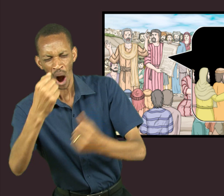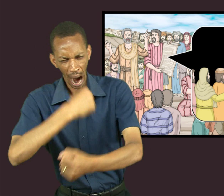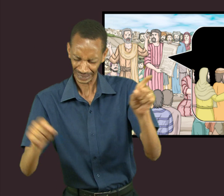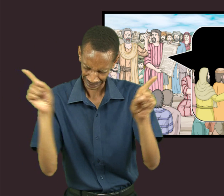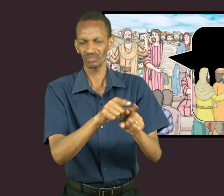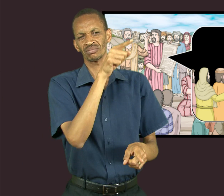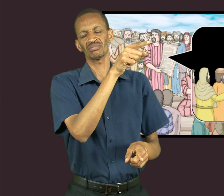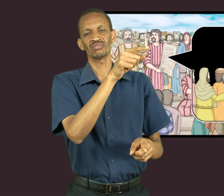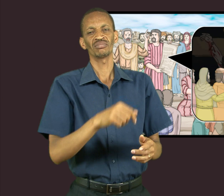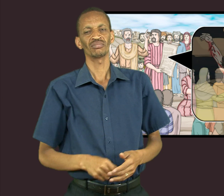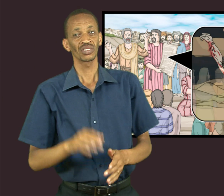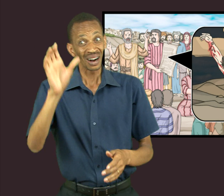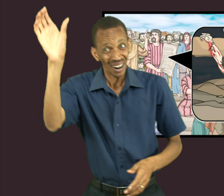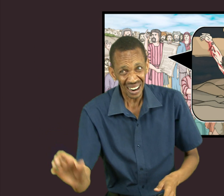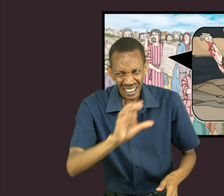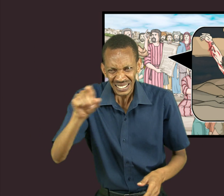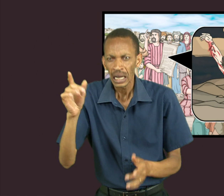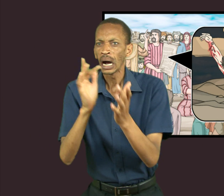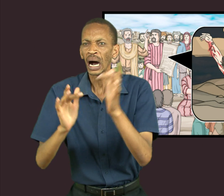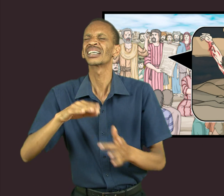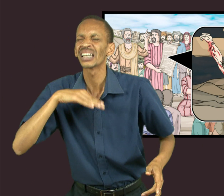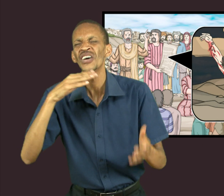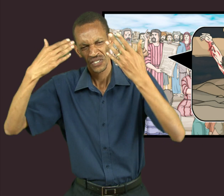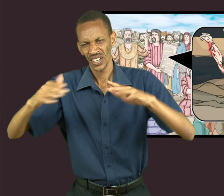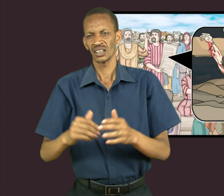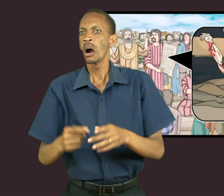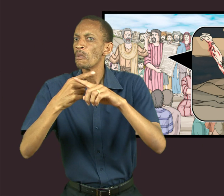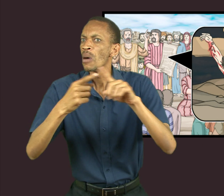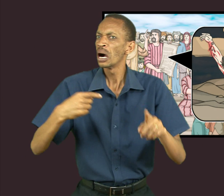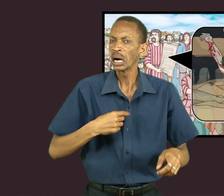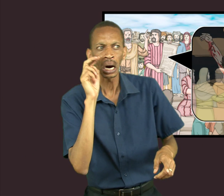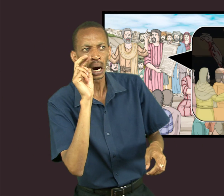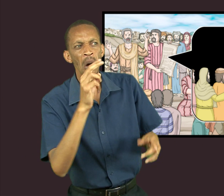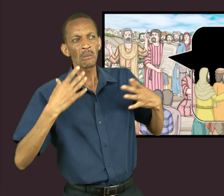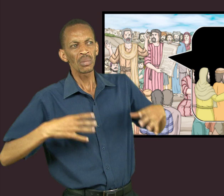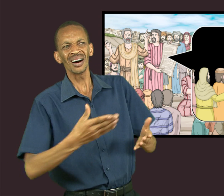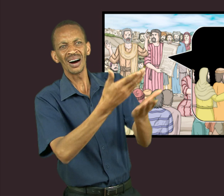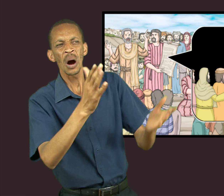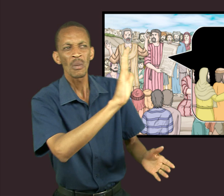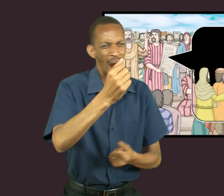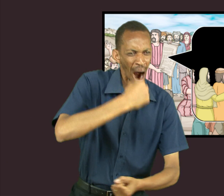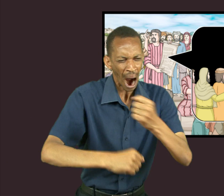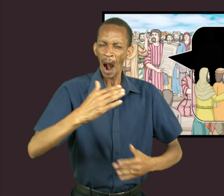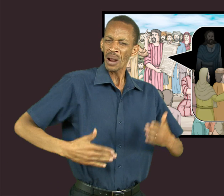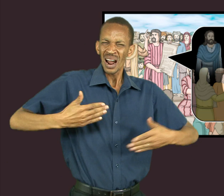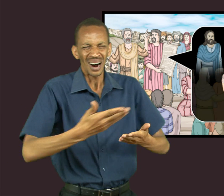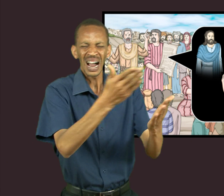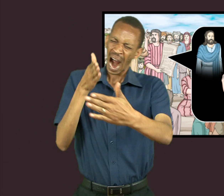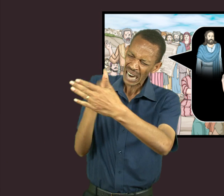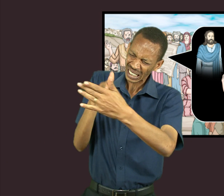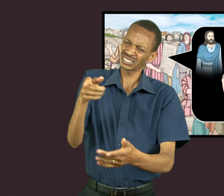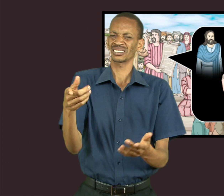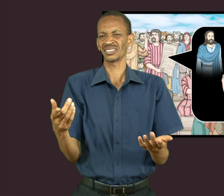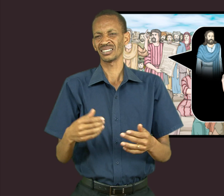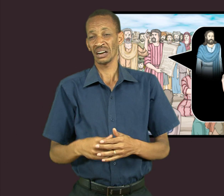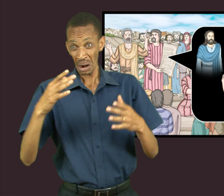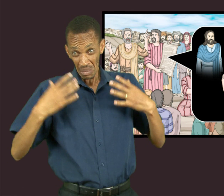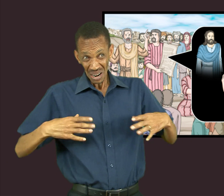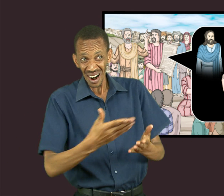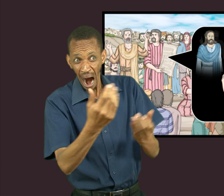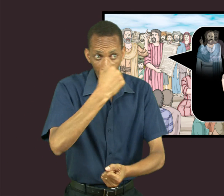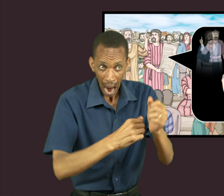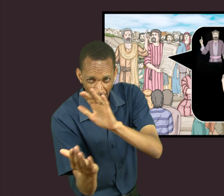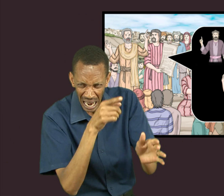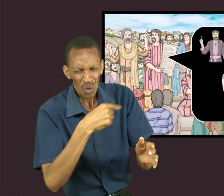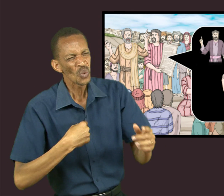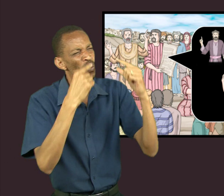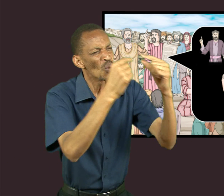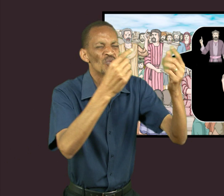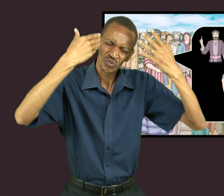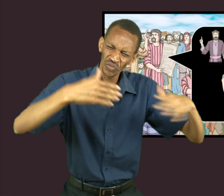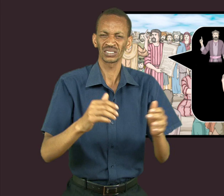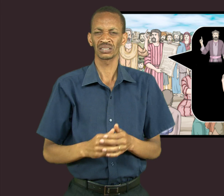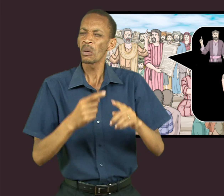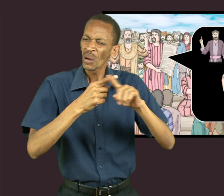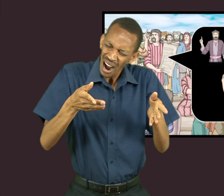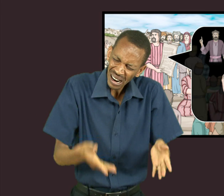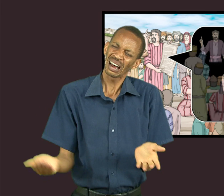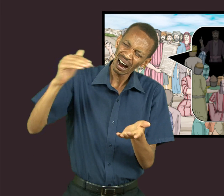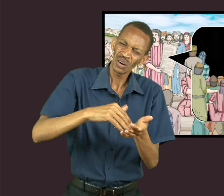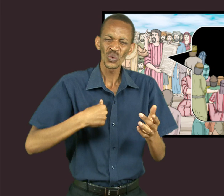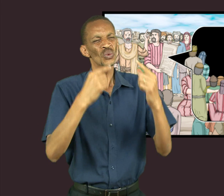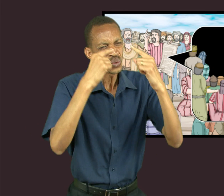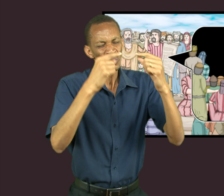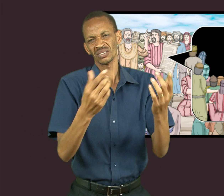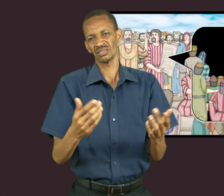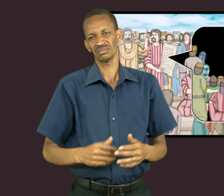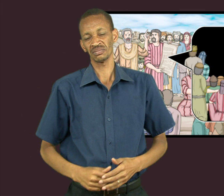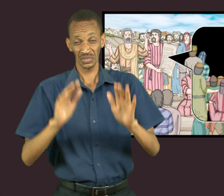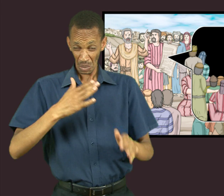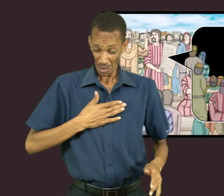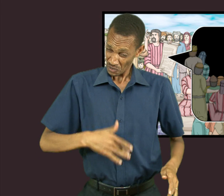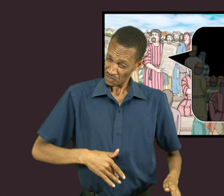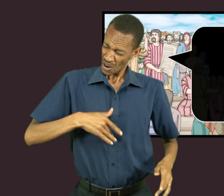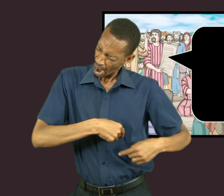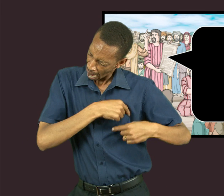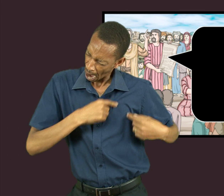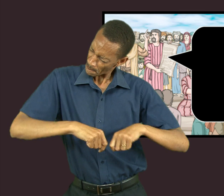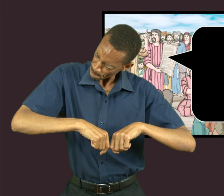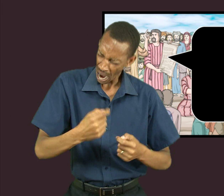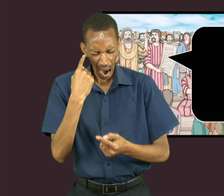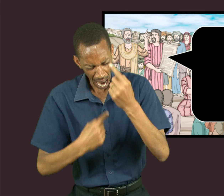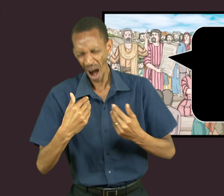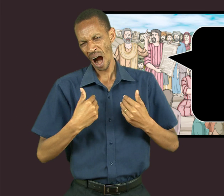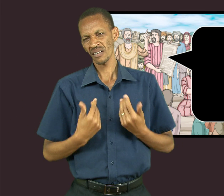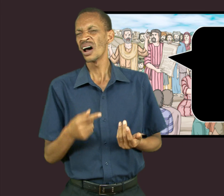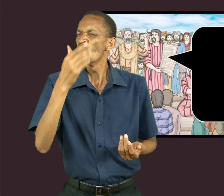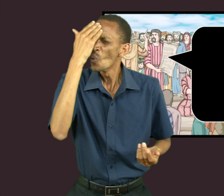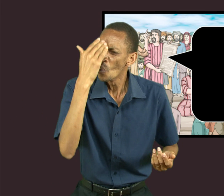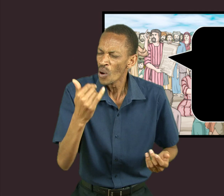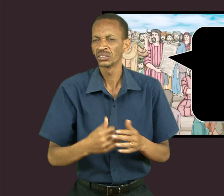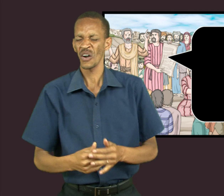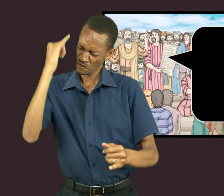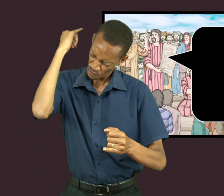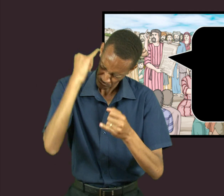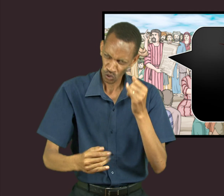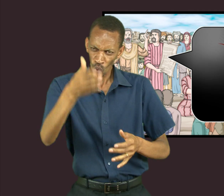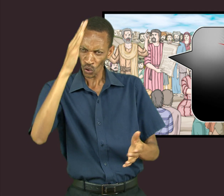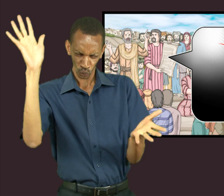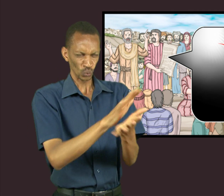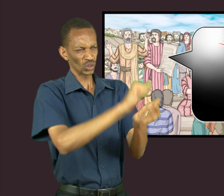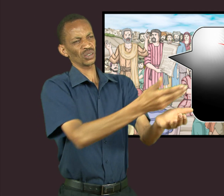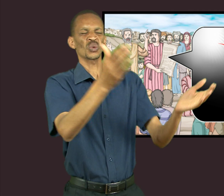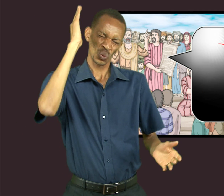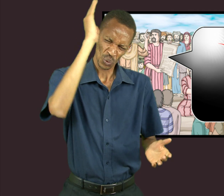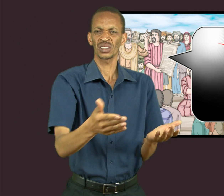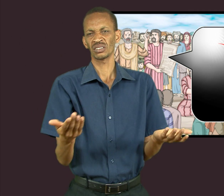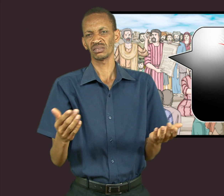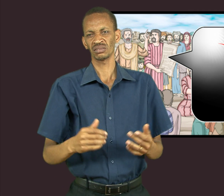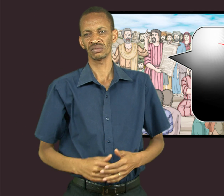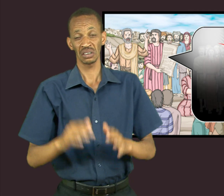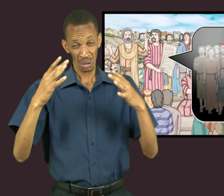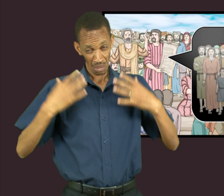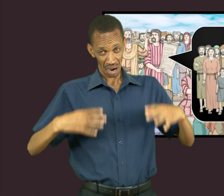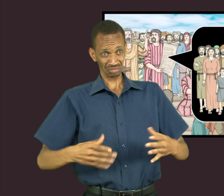For as I have often told you before, and now say again even with tears: Many live as enemies of the cross of Christ.